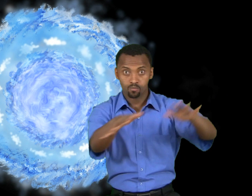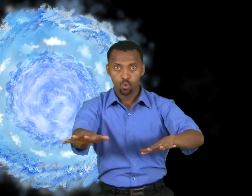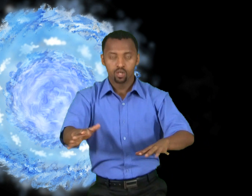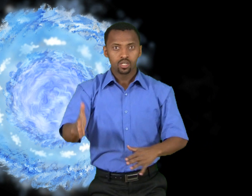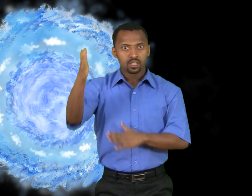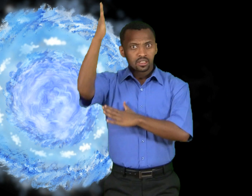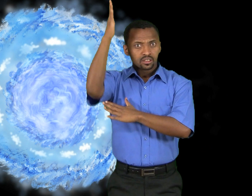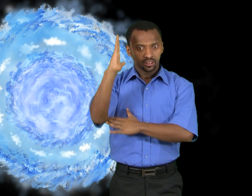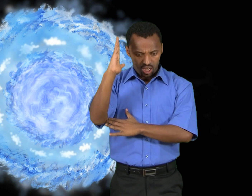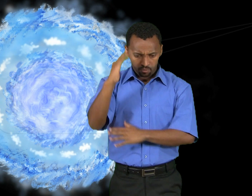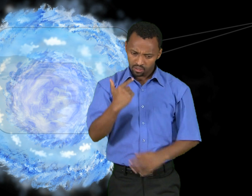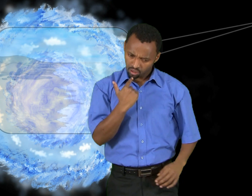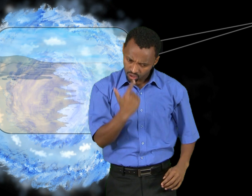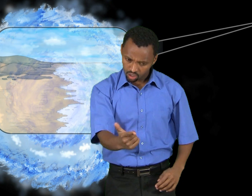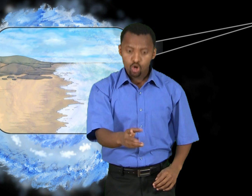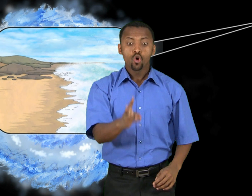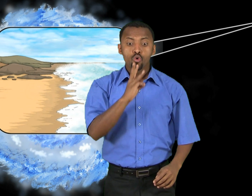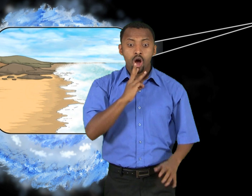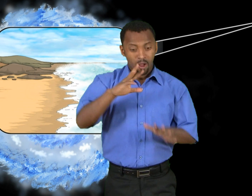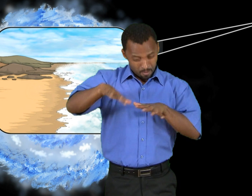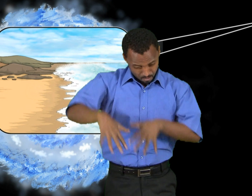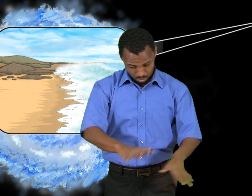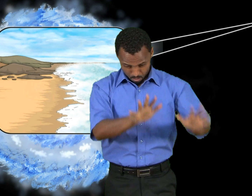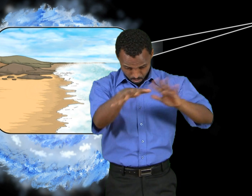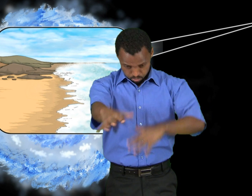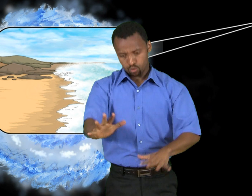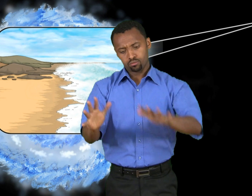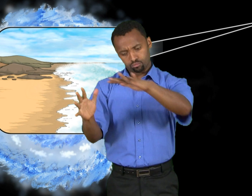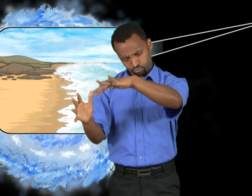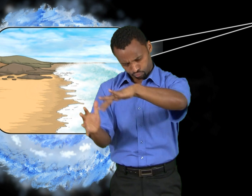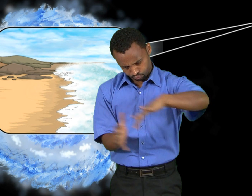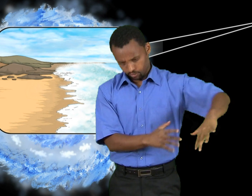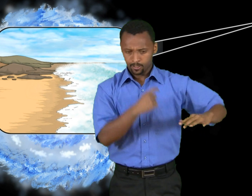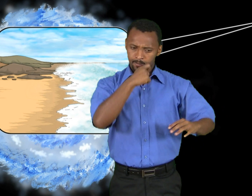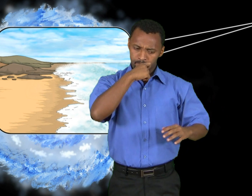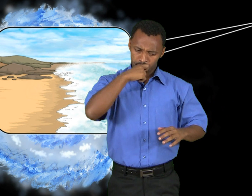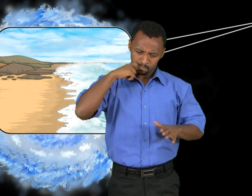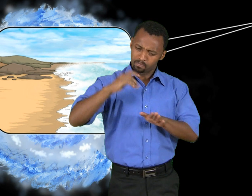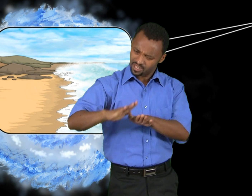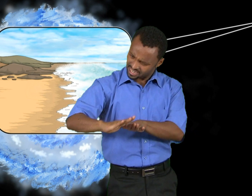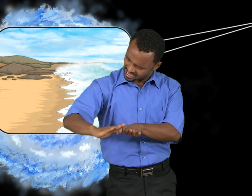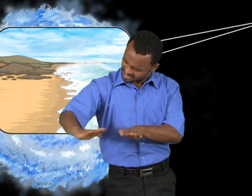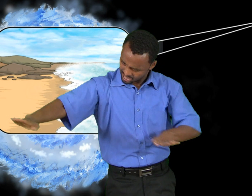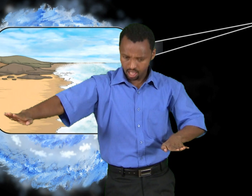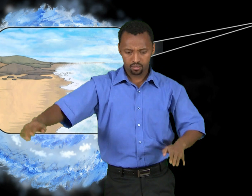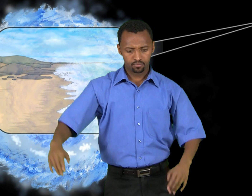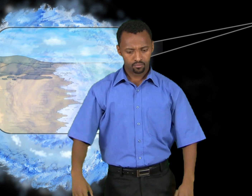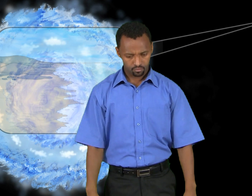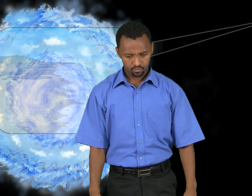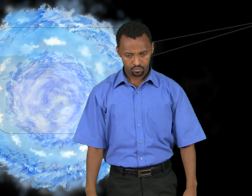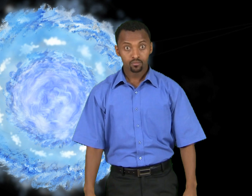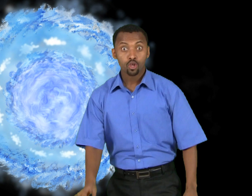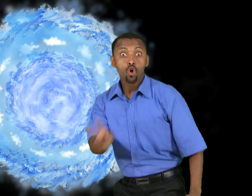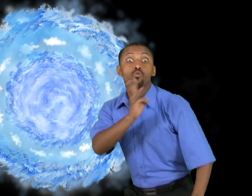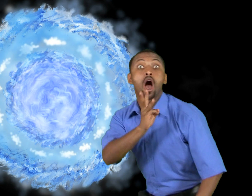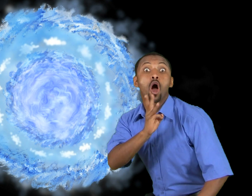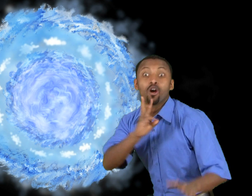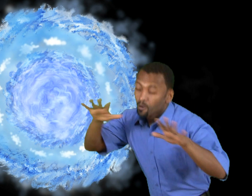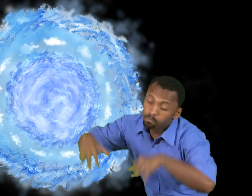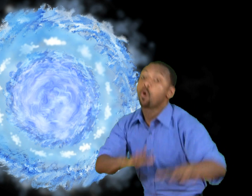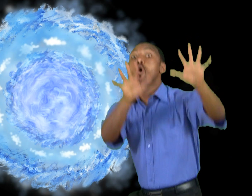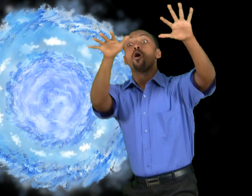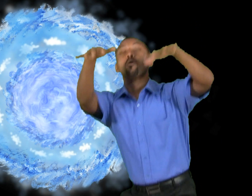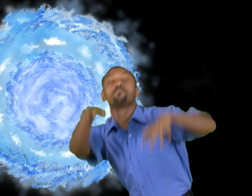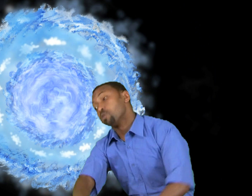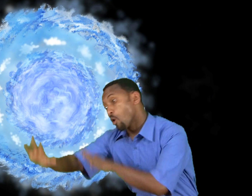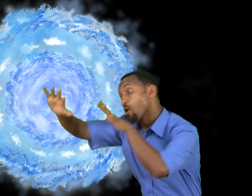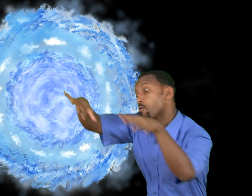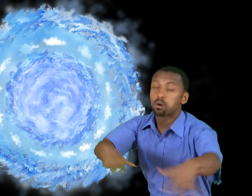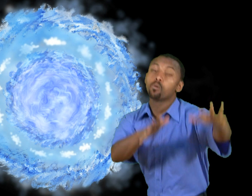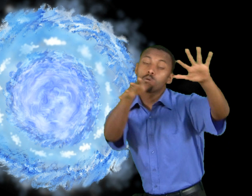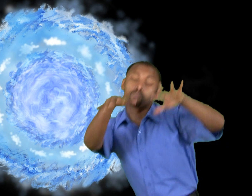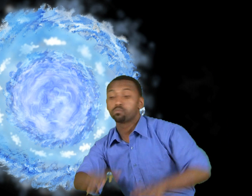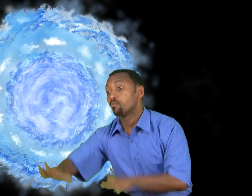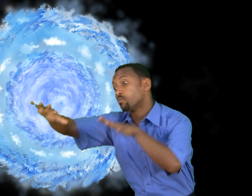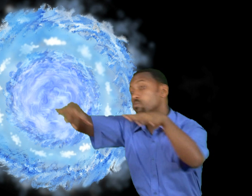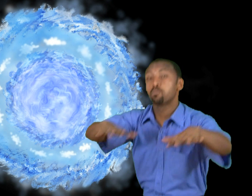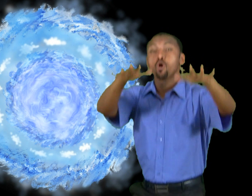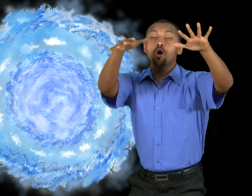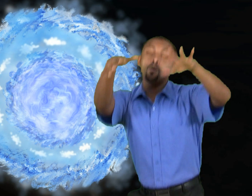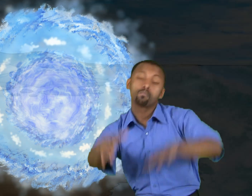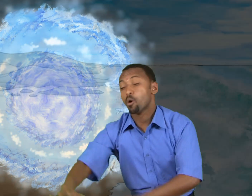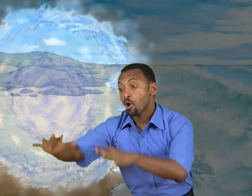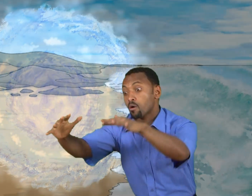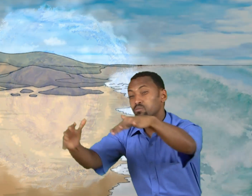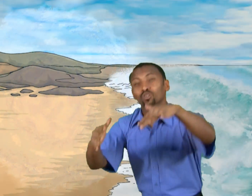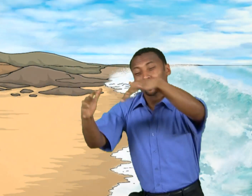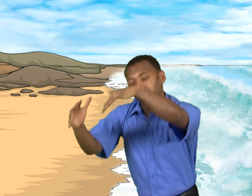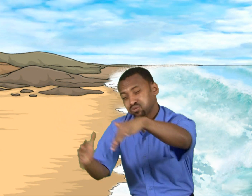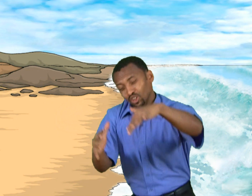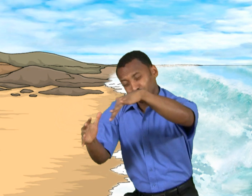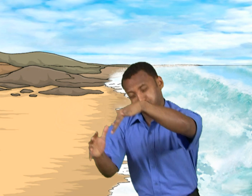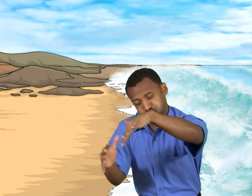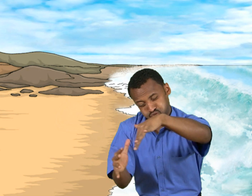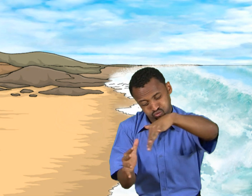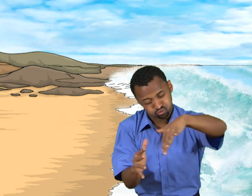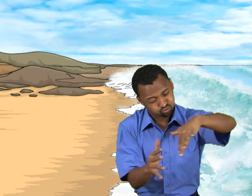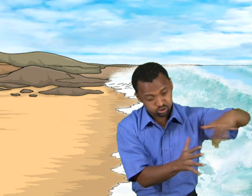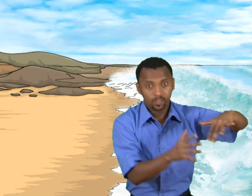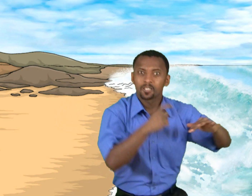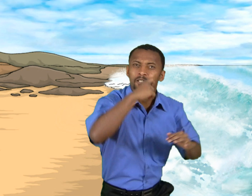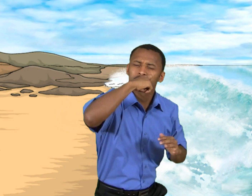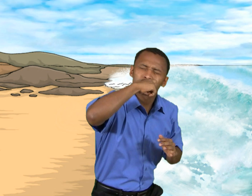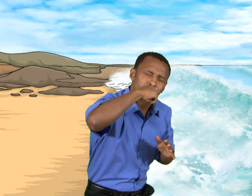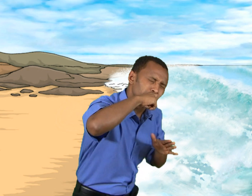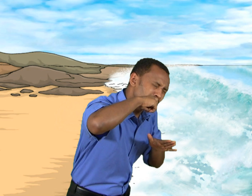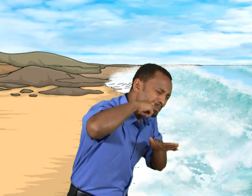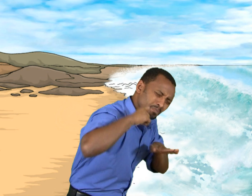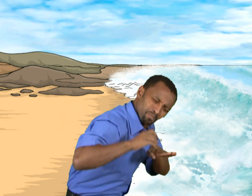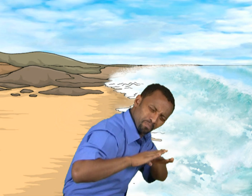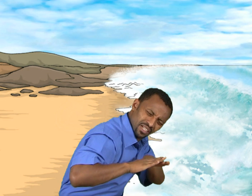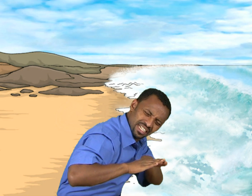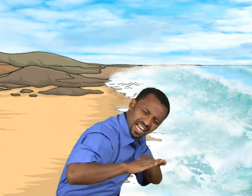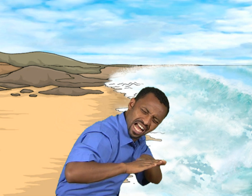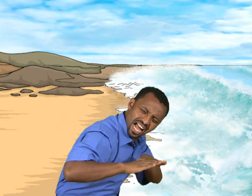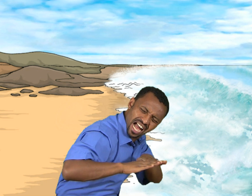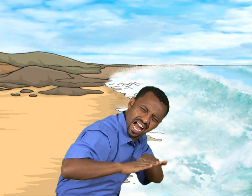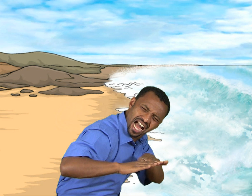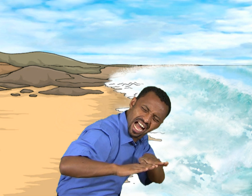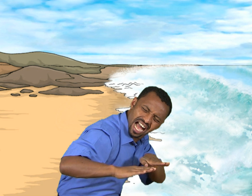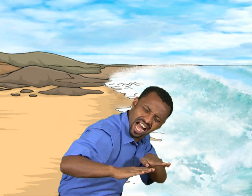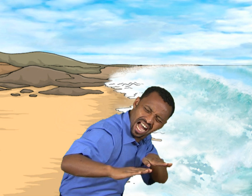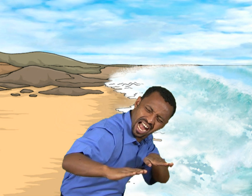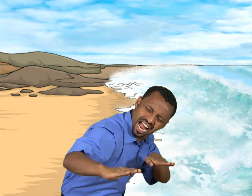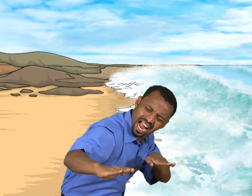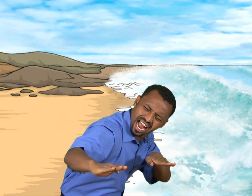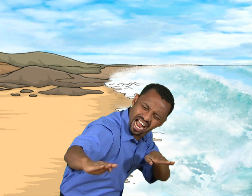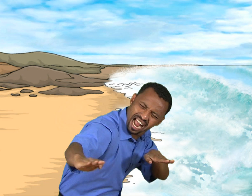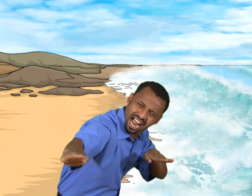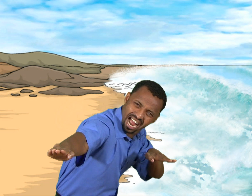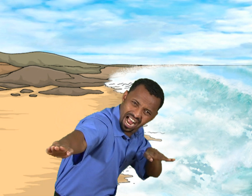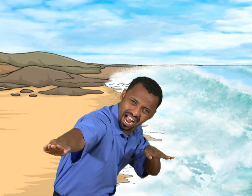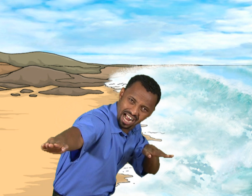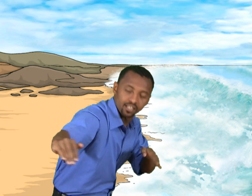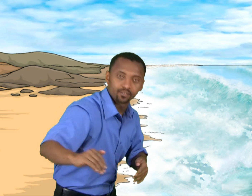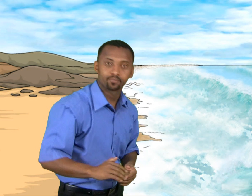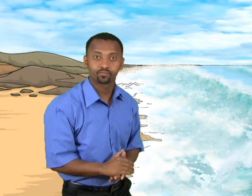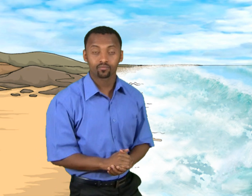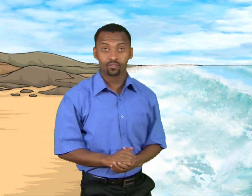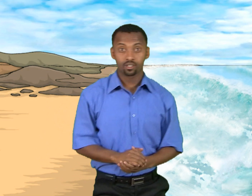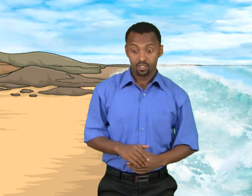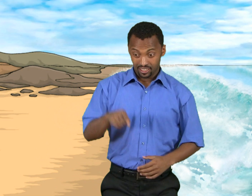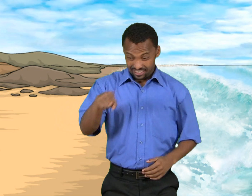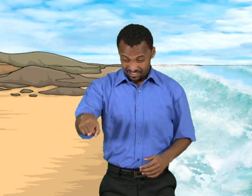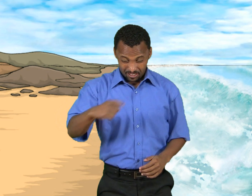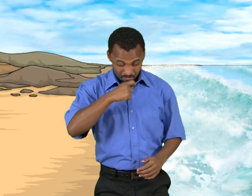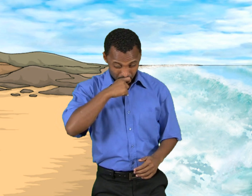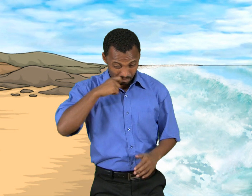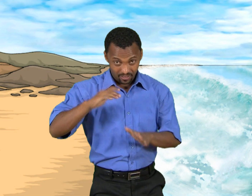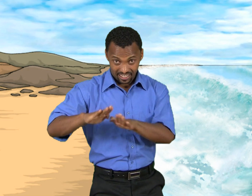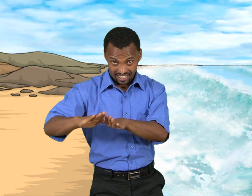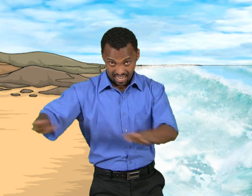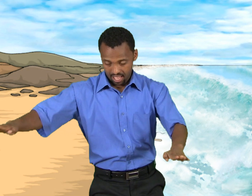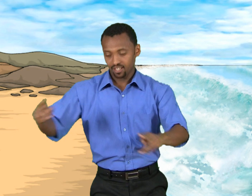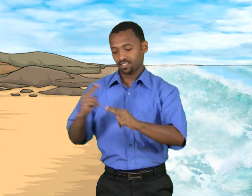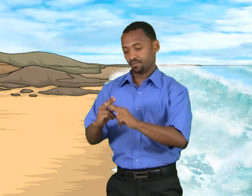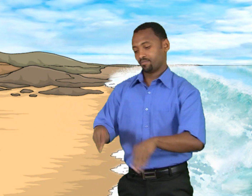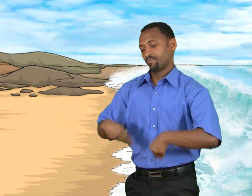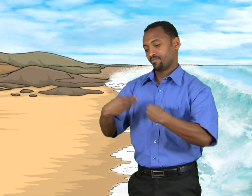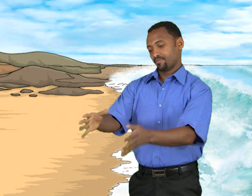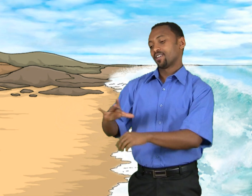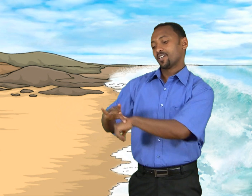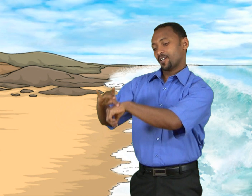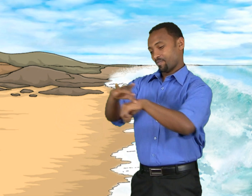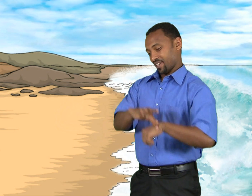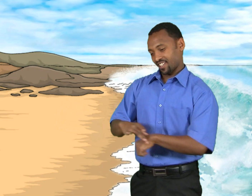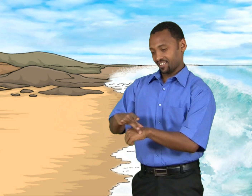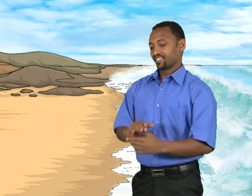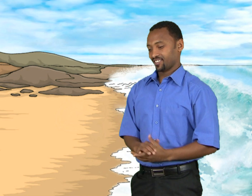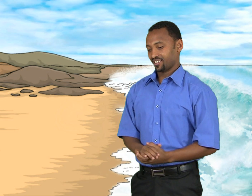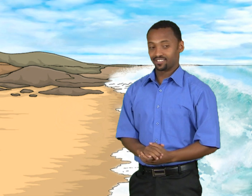And God said, “Let the waters under the sky be gathered into one place, so that the dry land may appear.” And it was so.